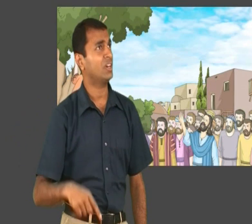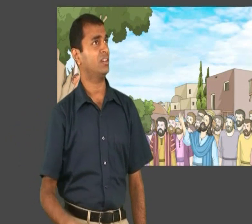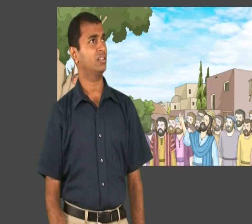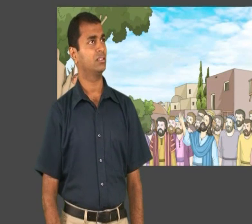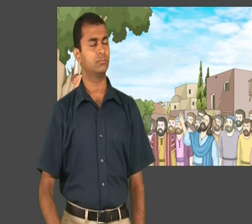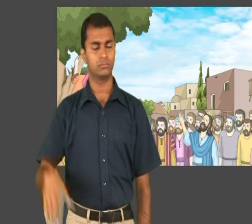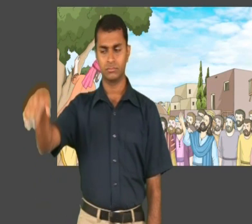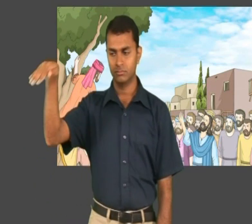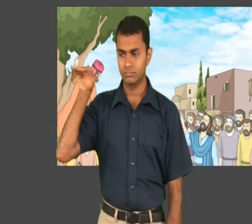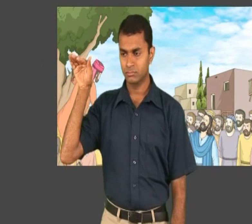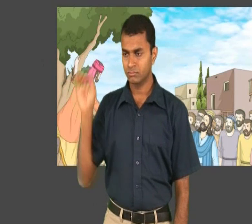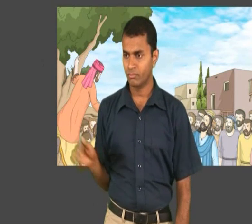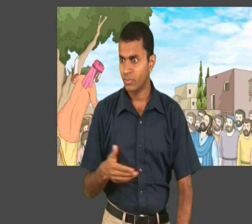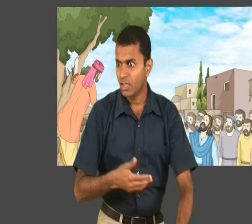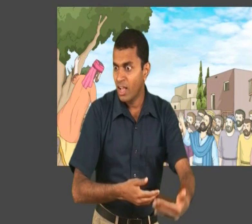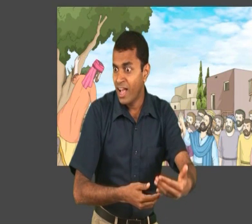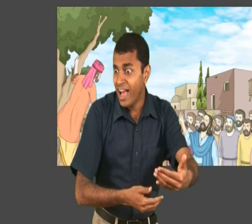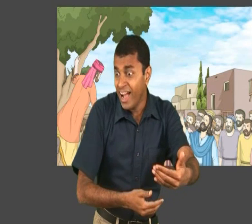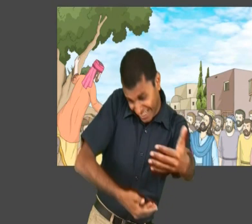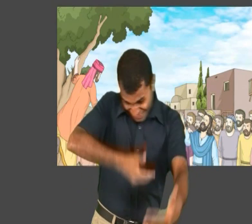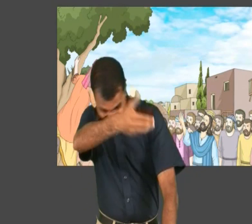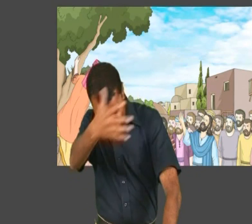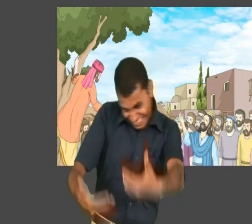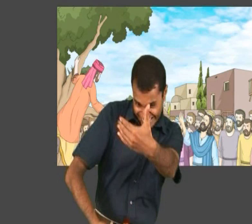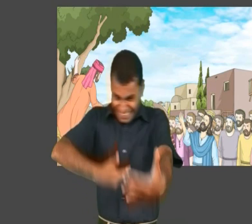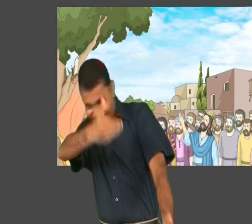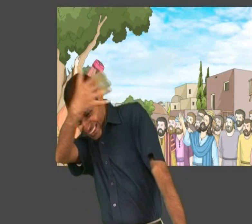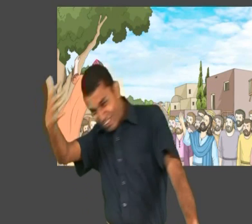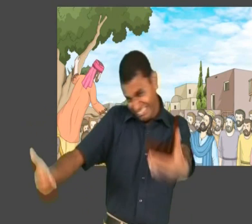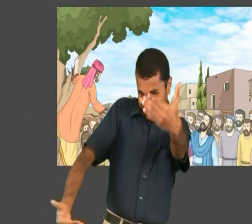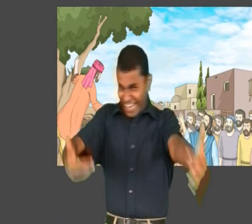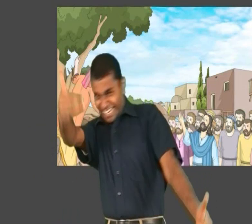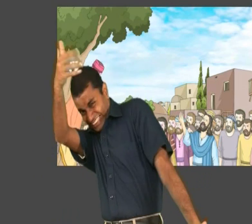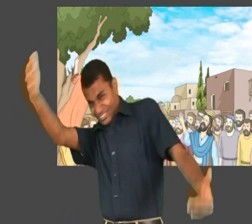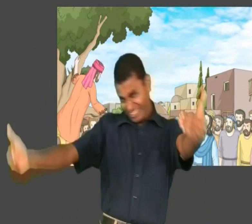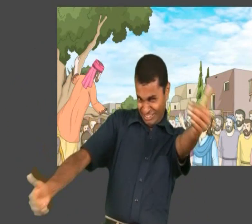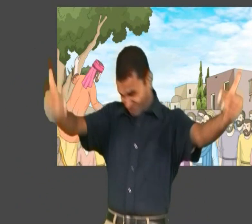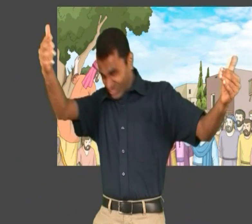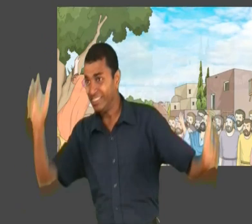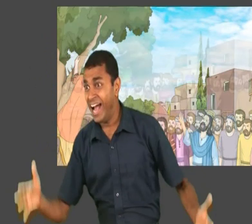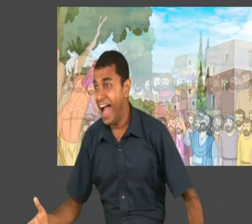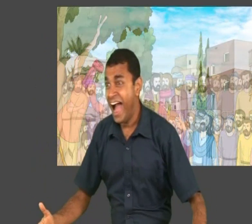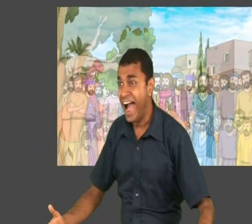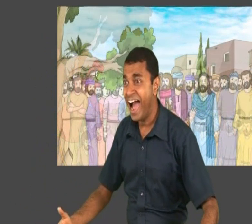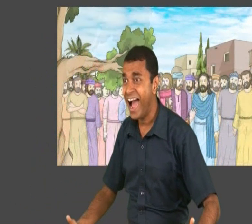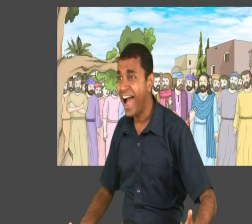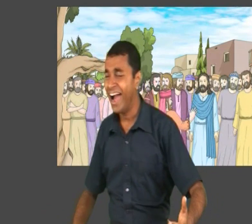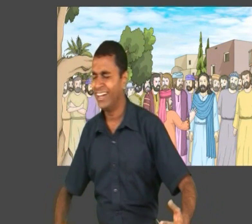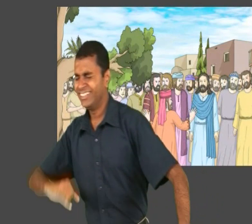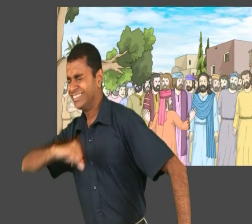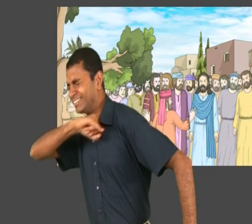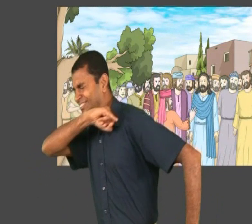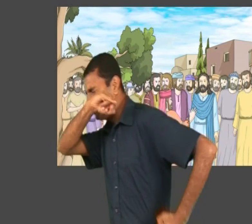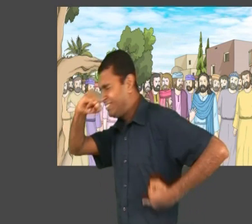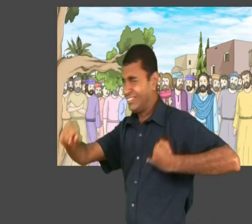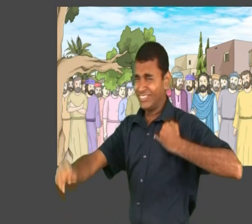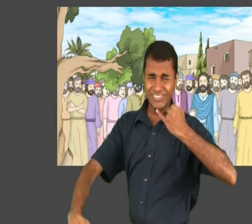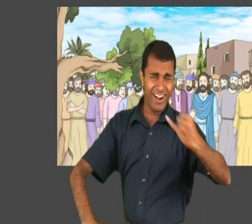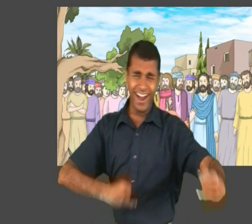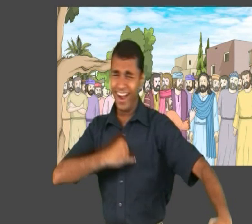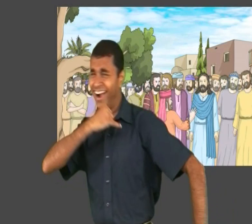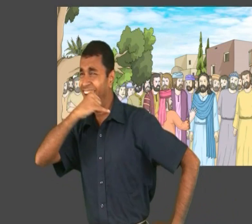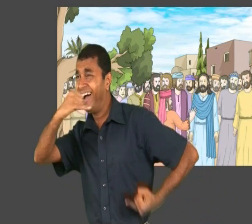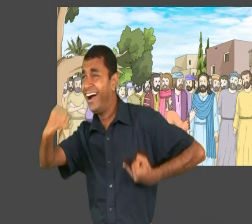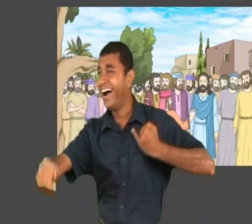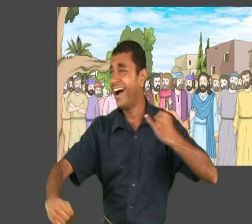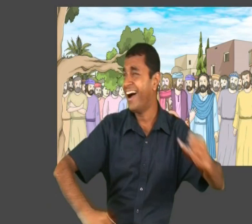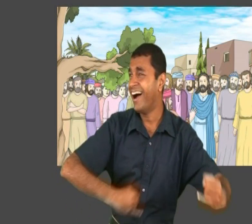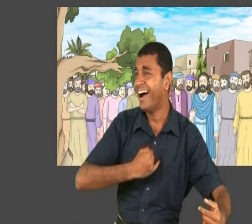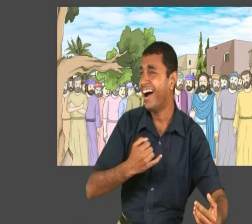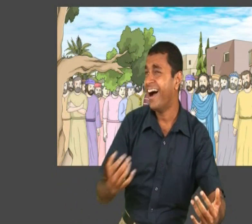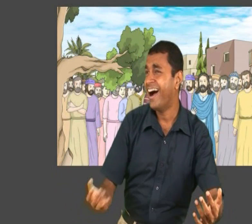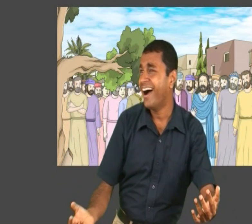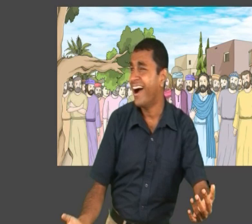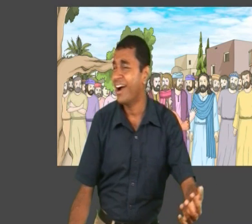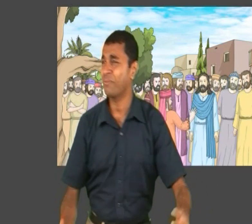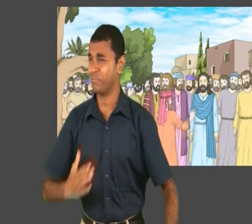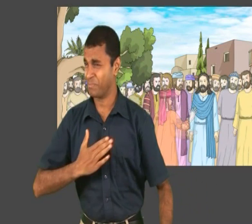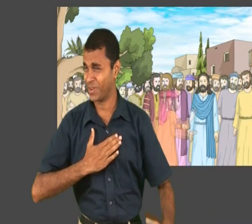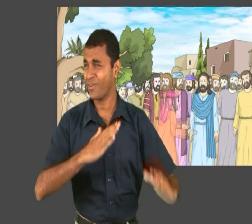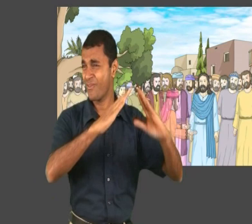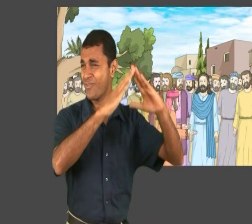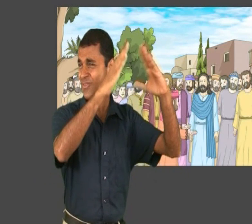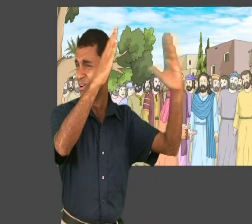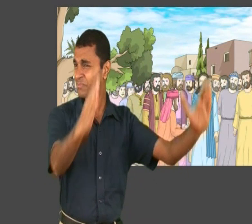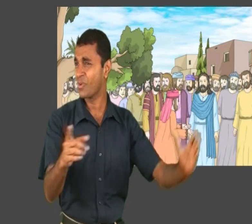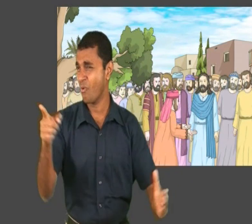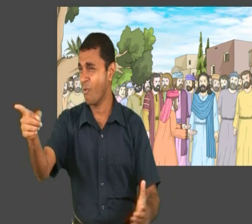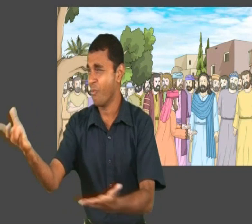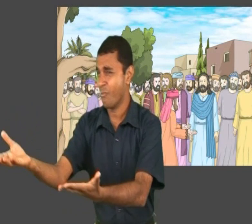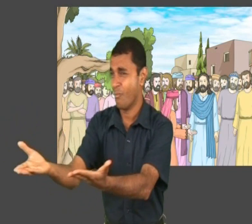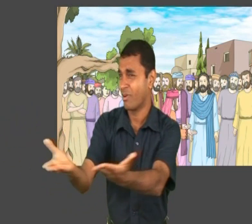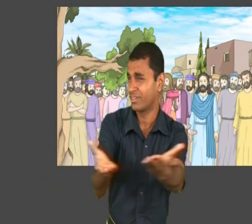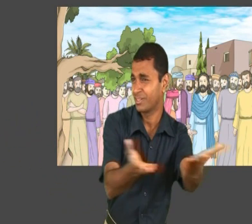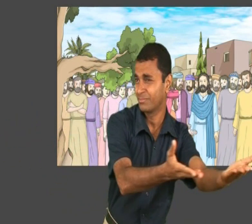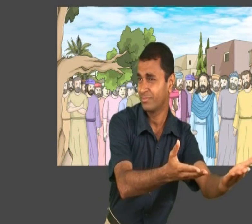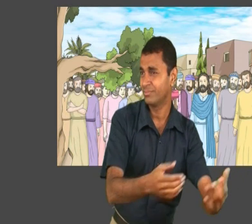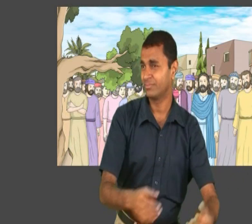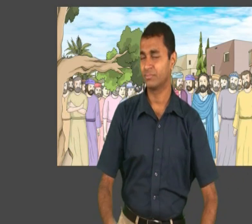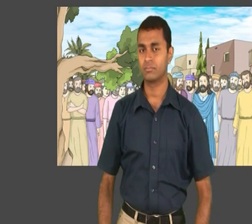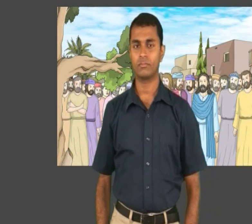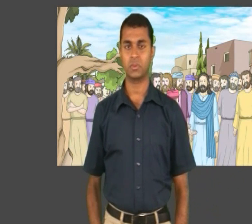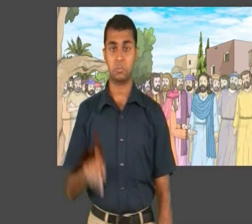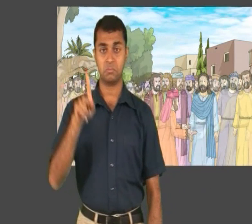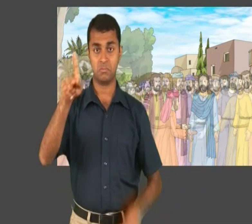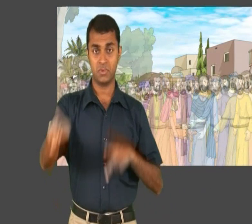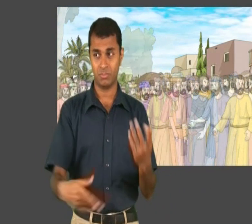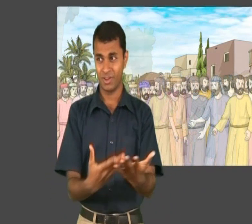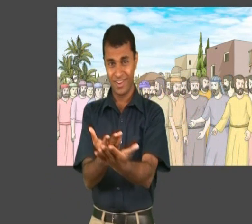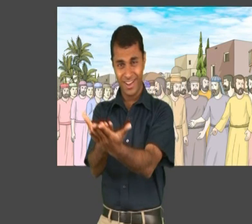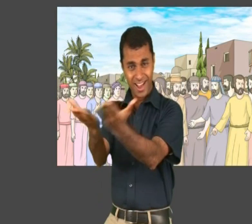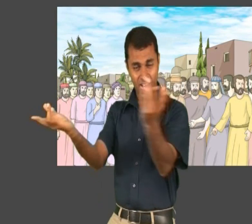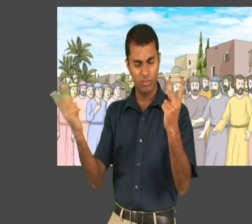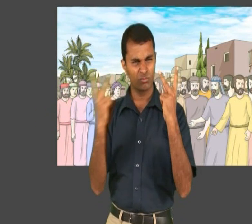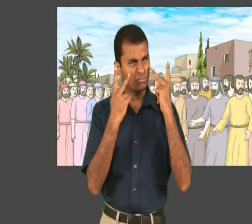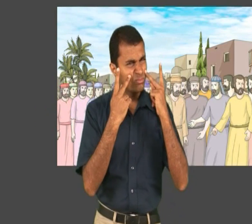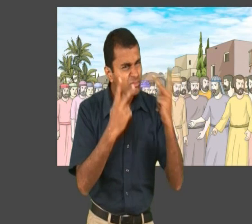So Zacchaeus hurried down and welcomed Him joyfully.